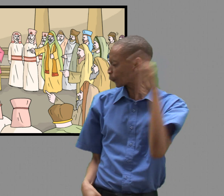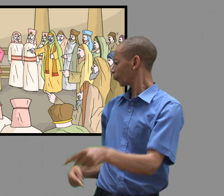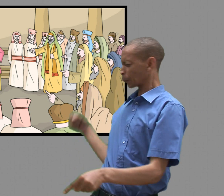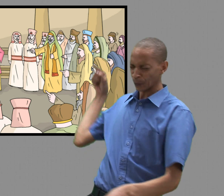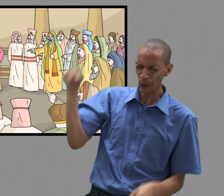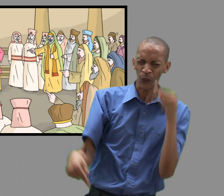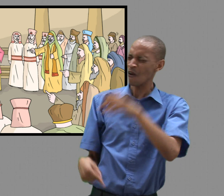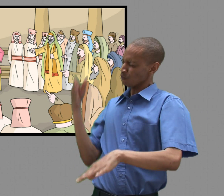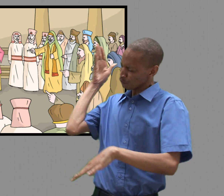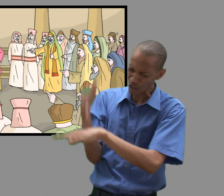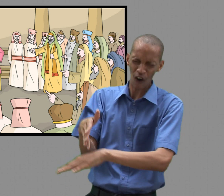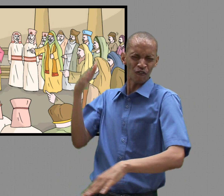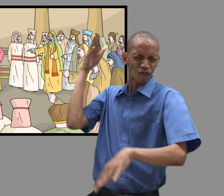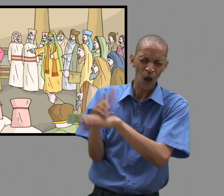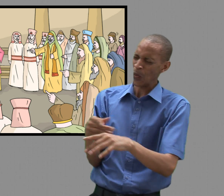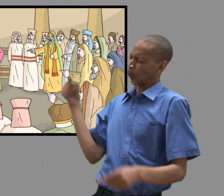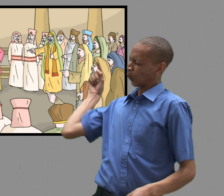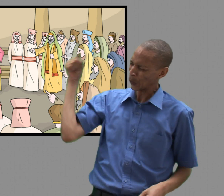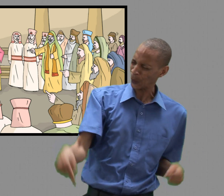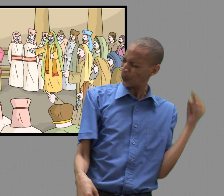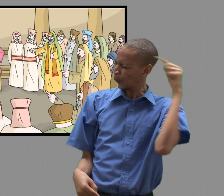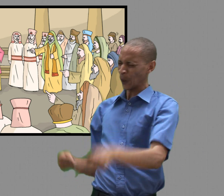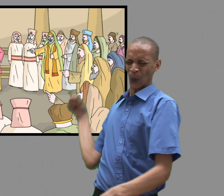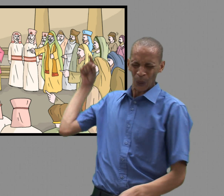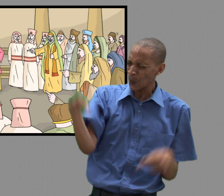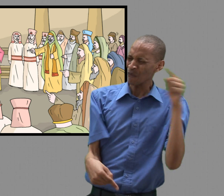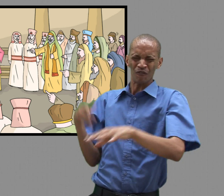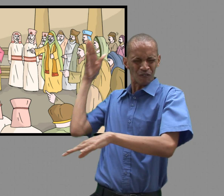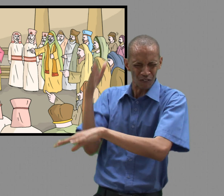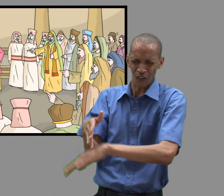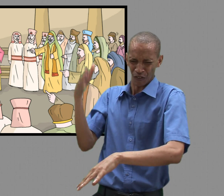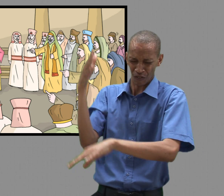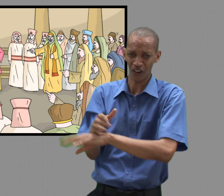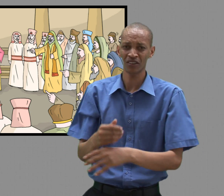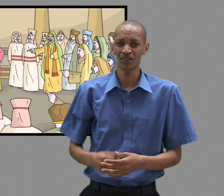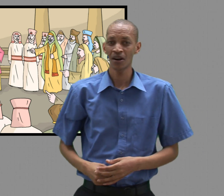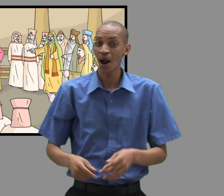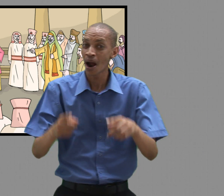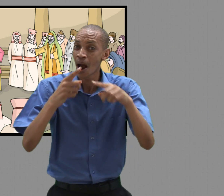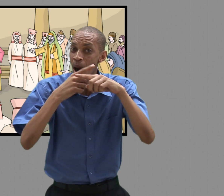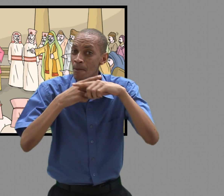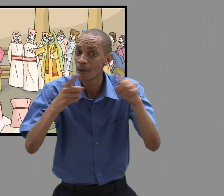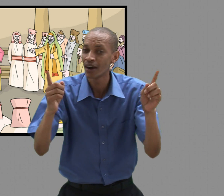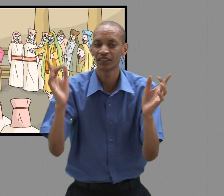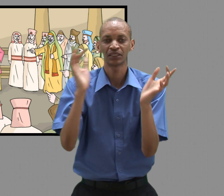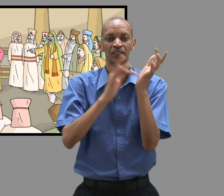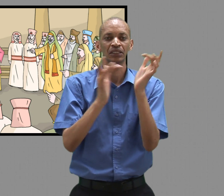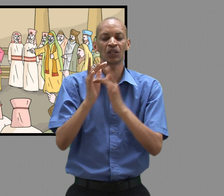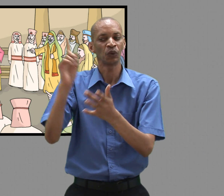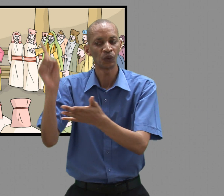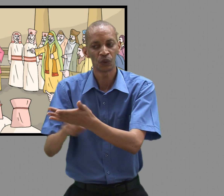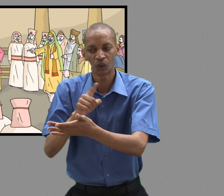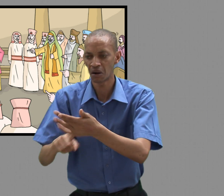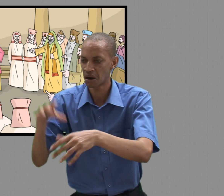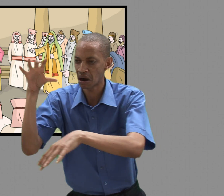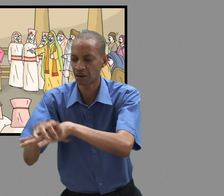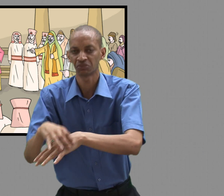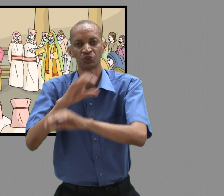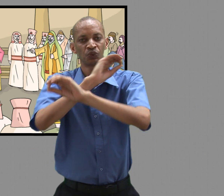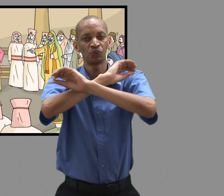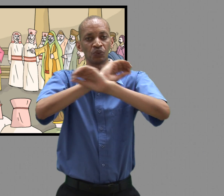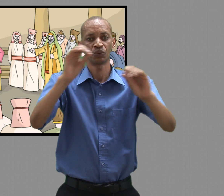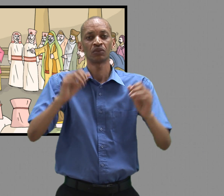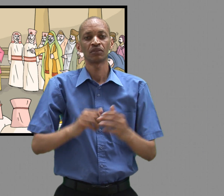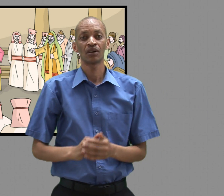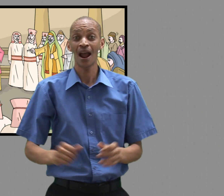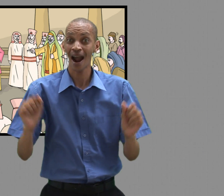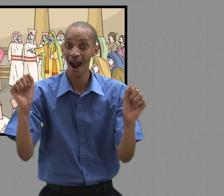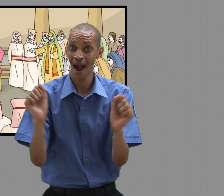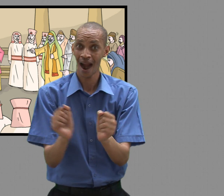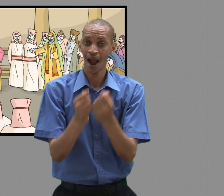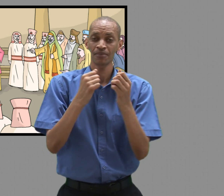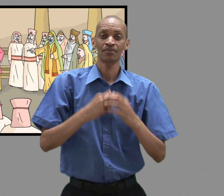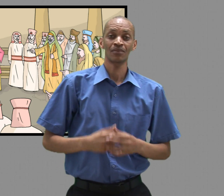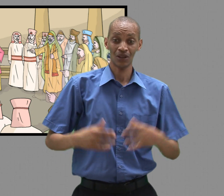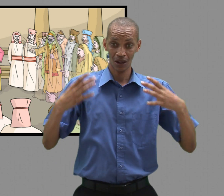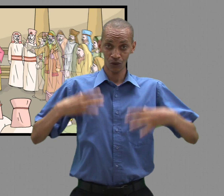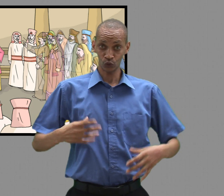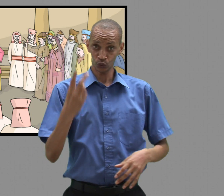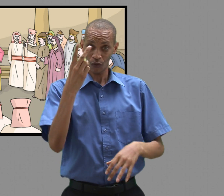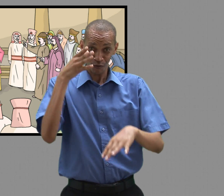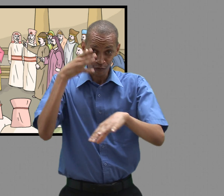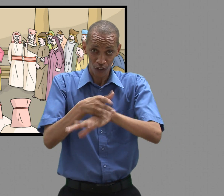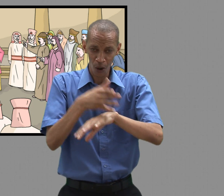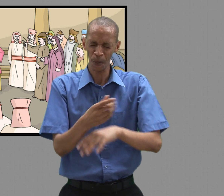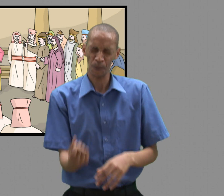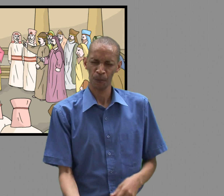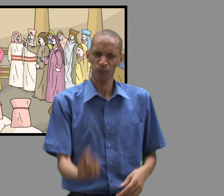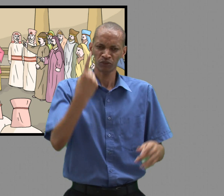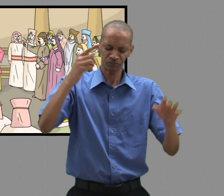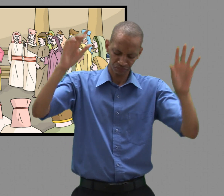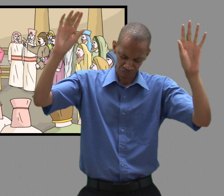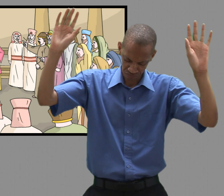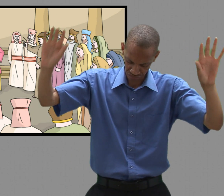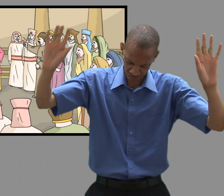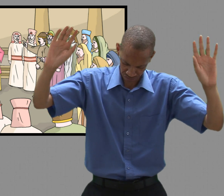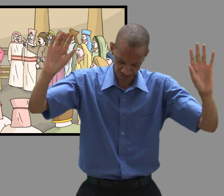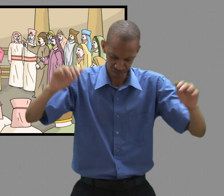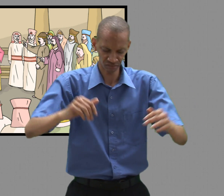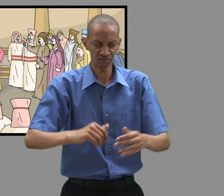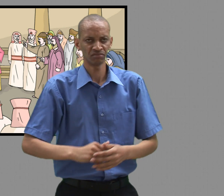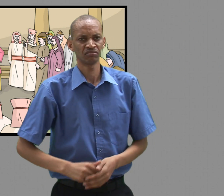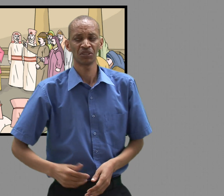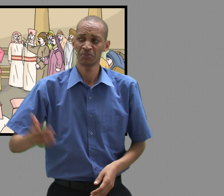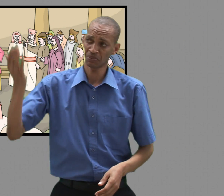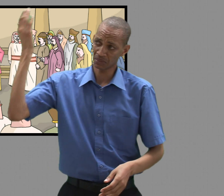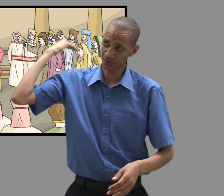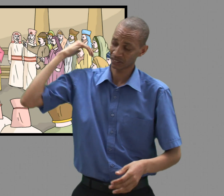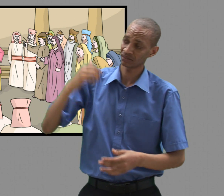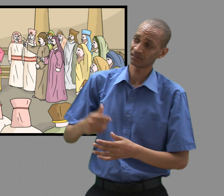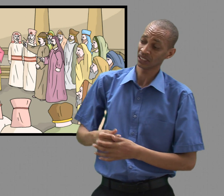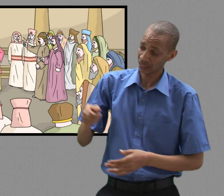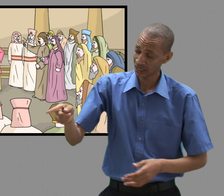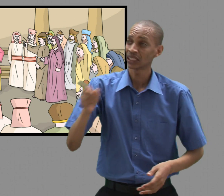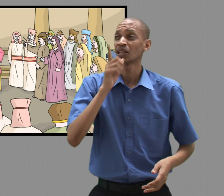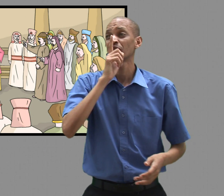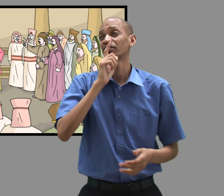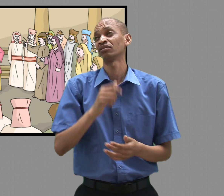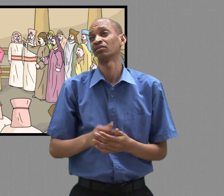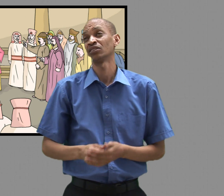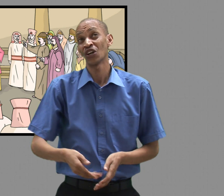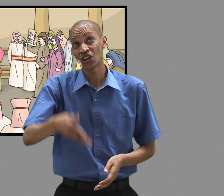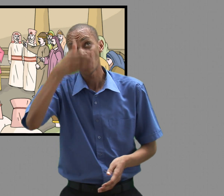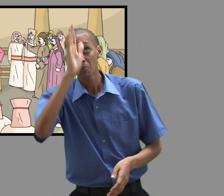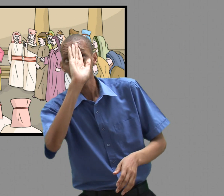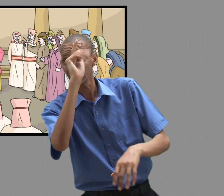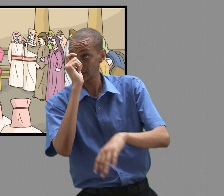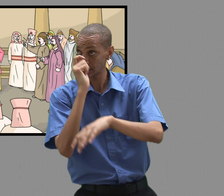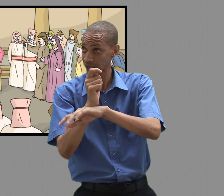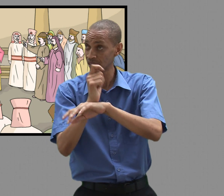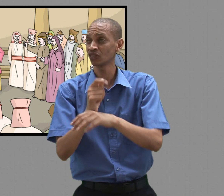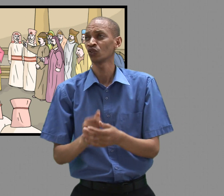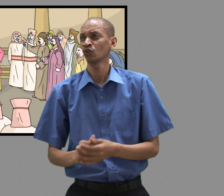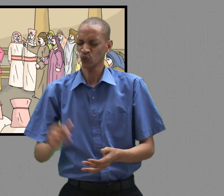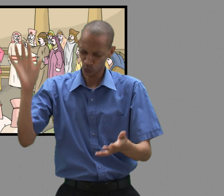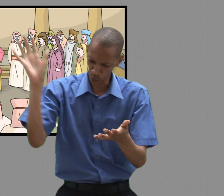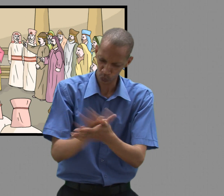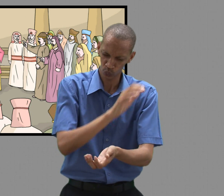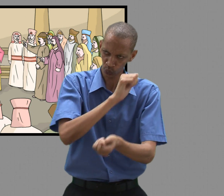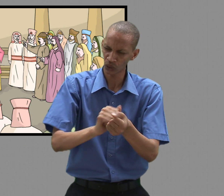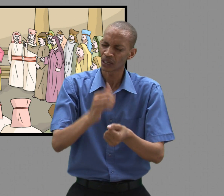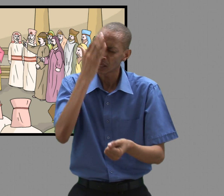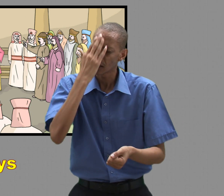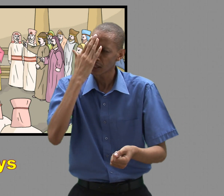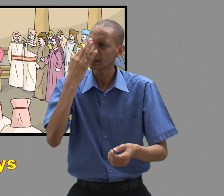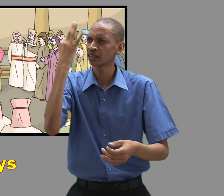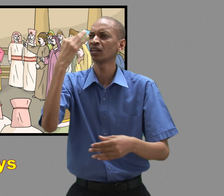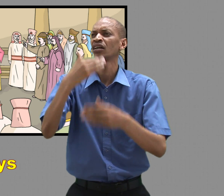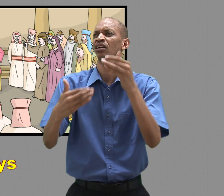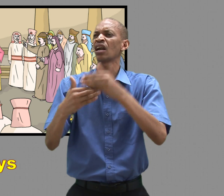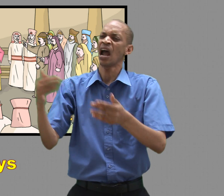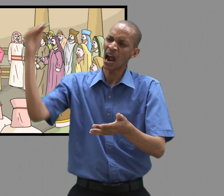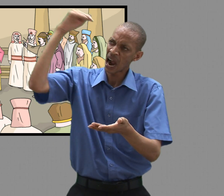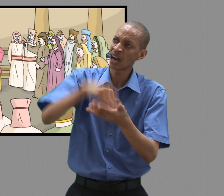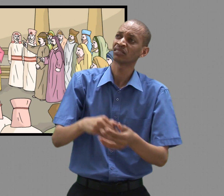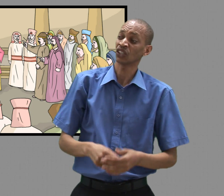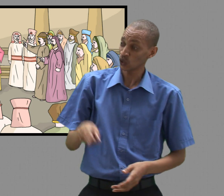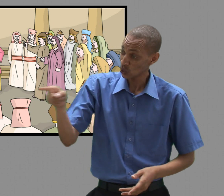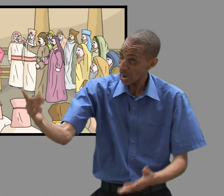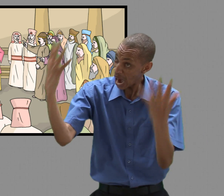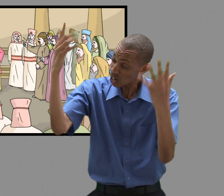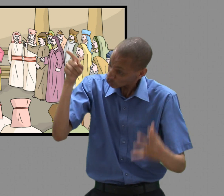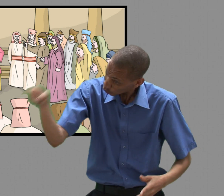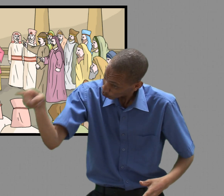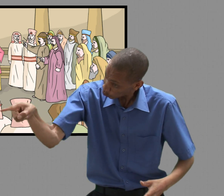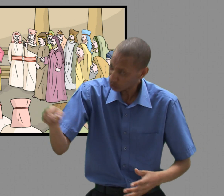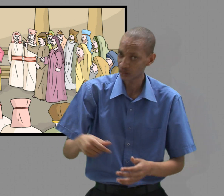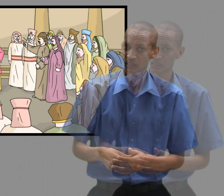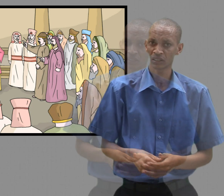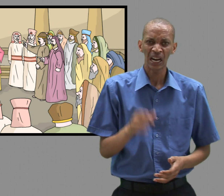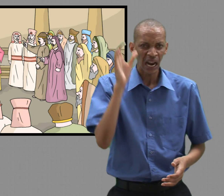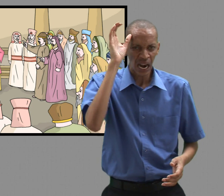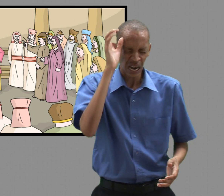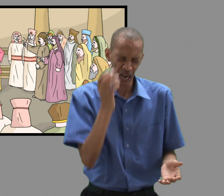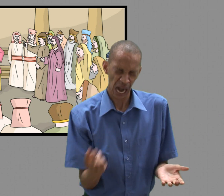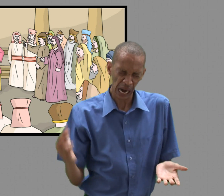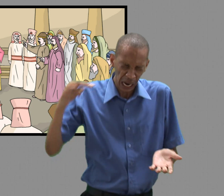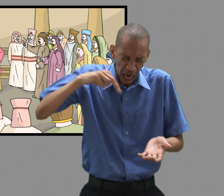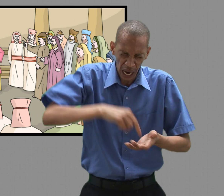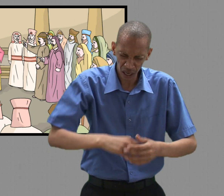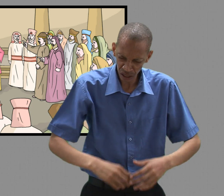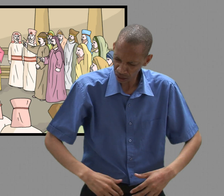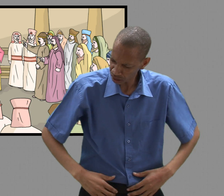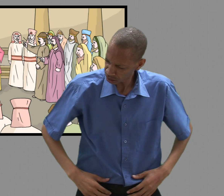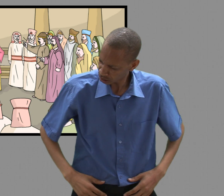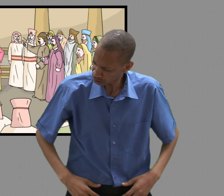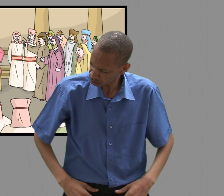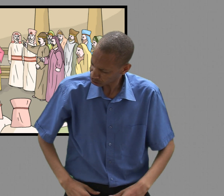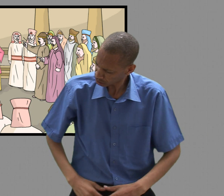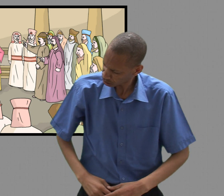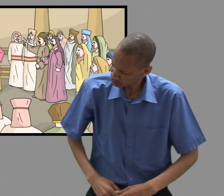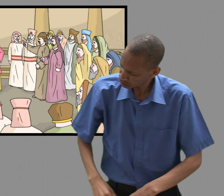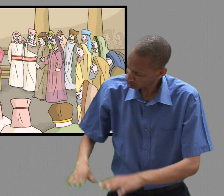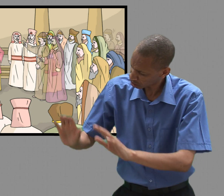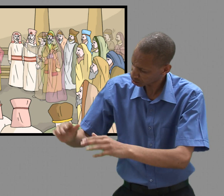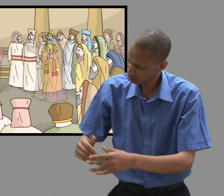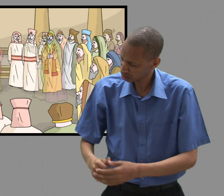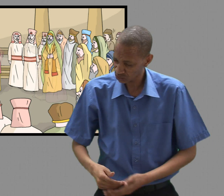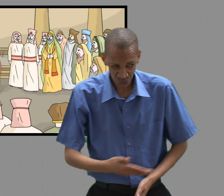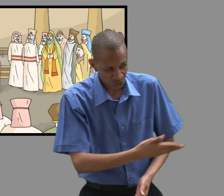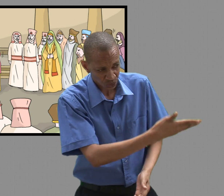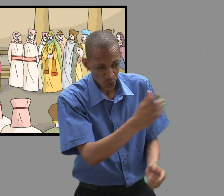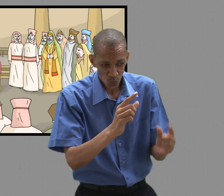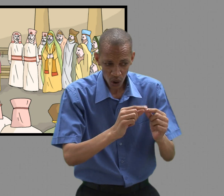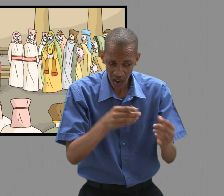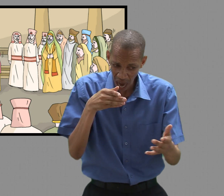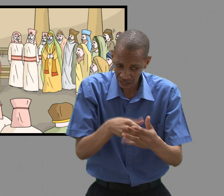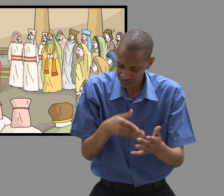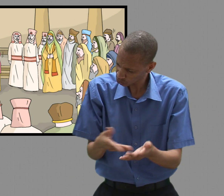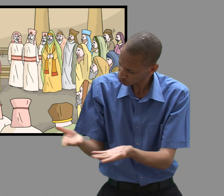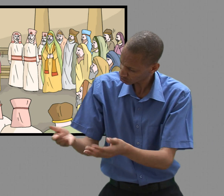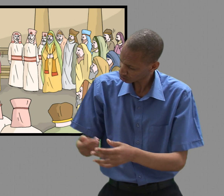Finally two came forward and declared, “This man said, ‘I am able to destroy the temple of God and rebuild it in three days.’” So the high priest stood up and asked Him, “Have You no answer?